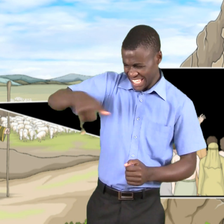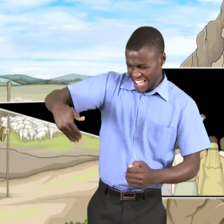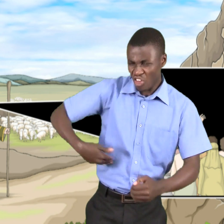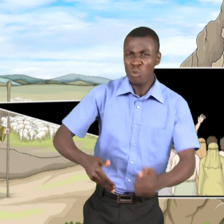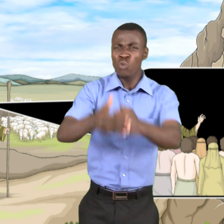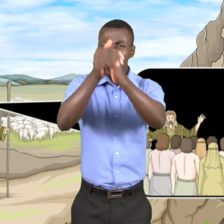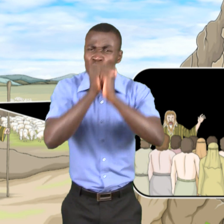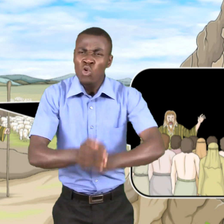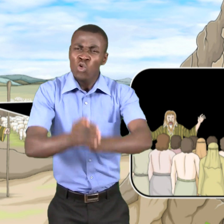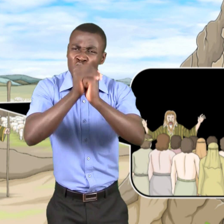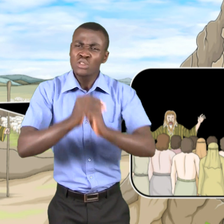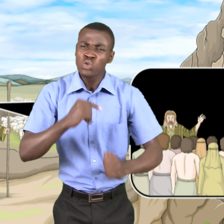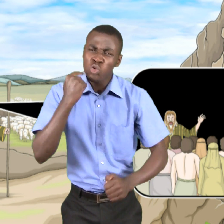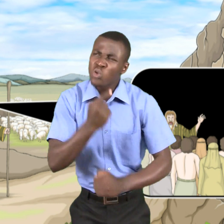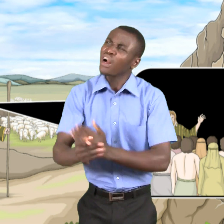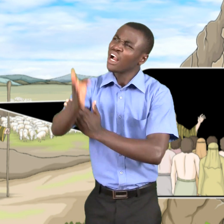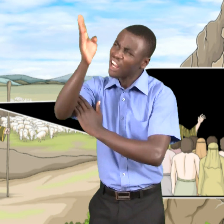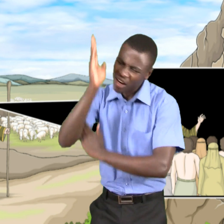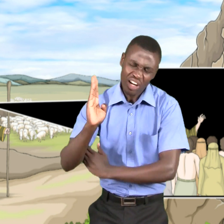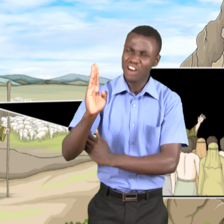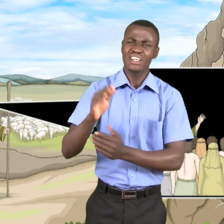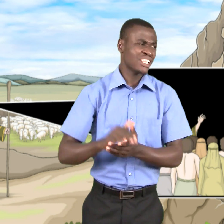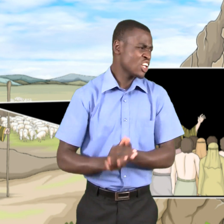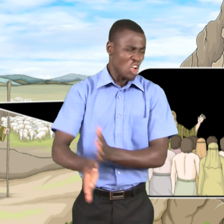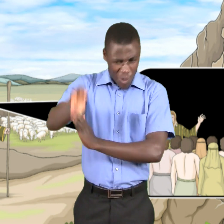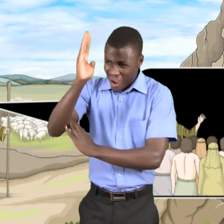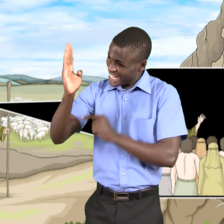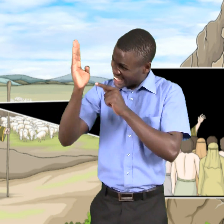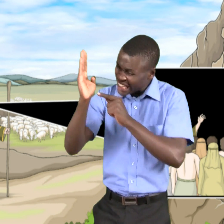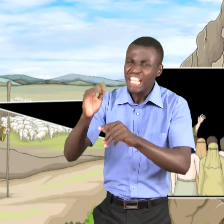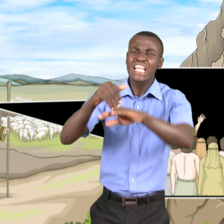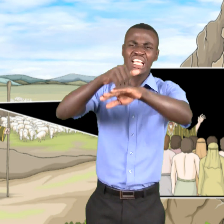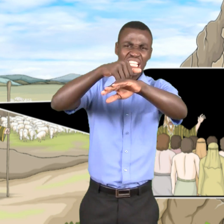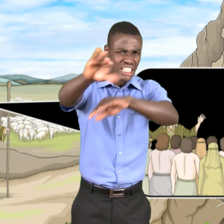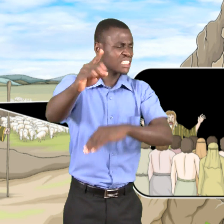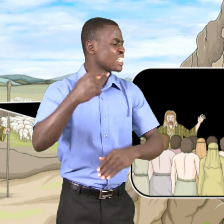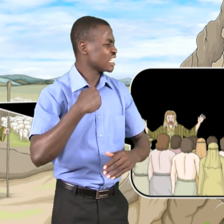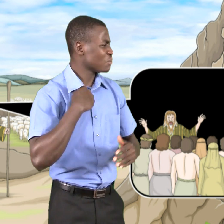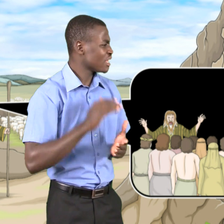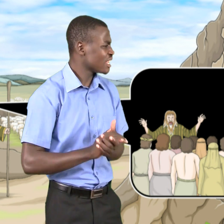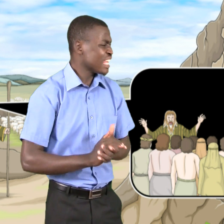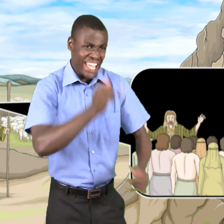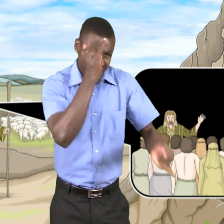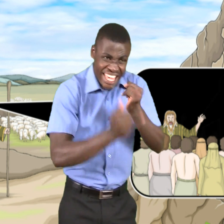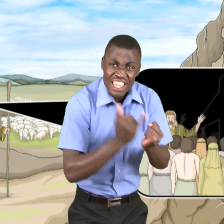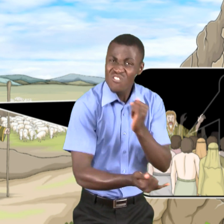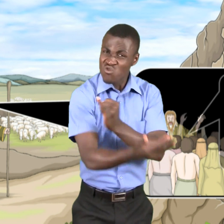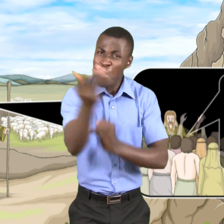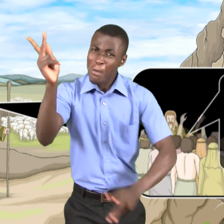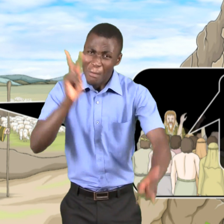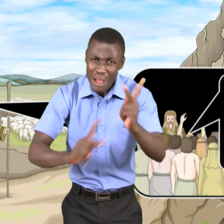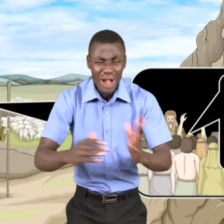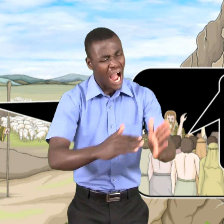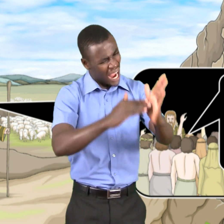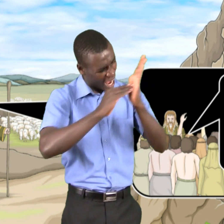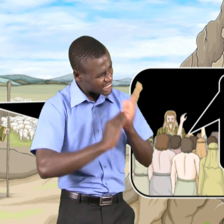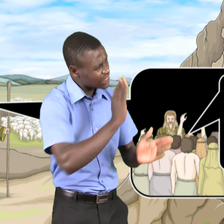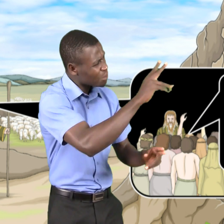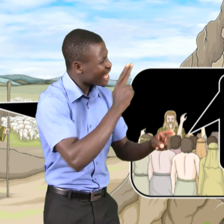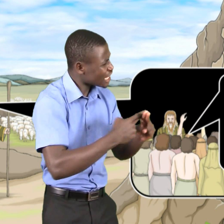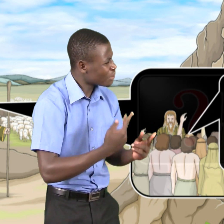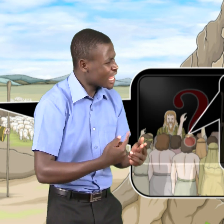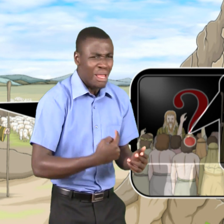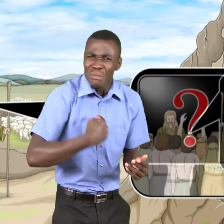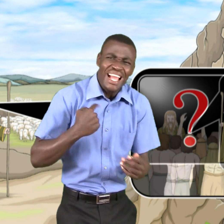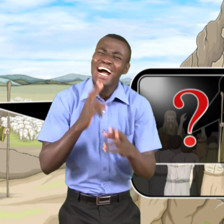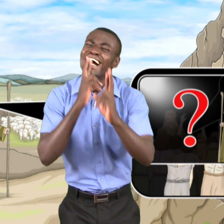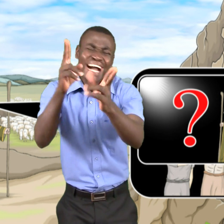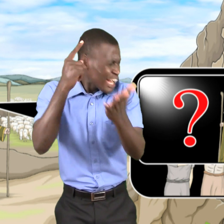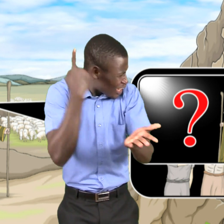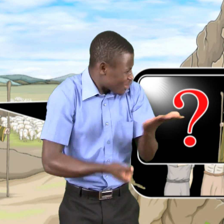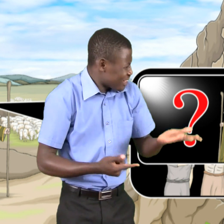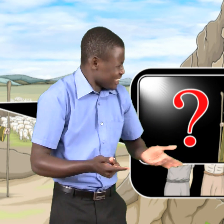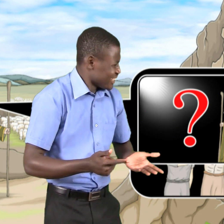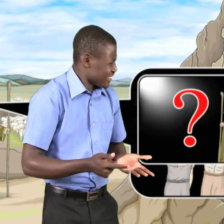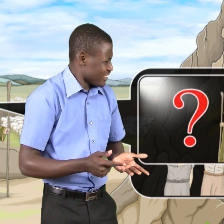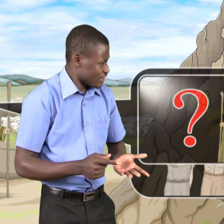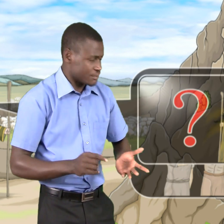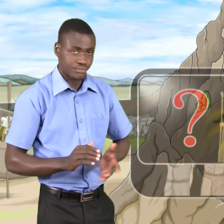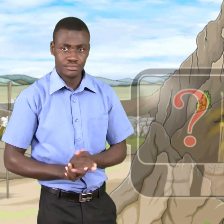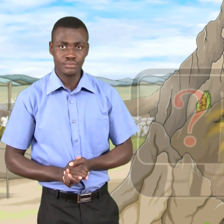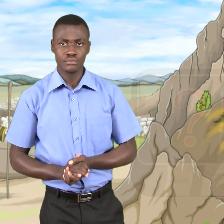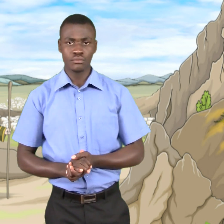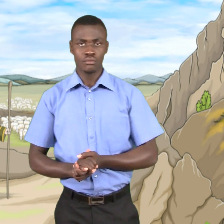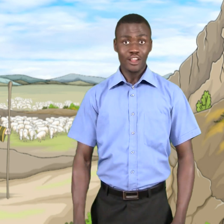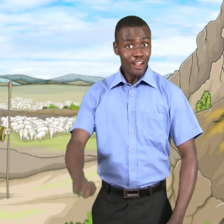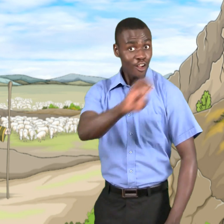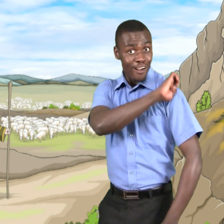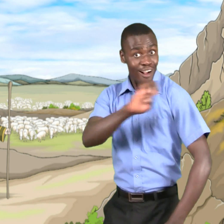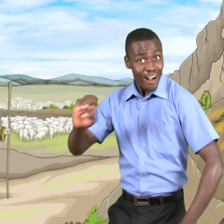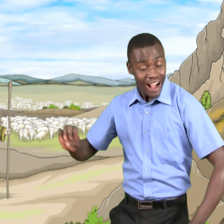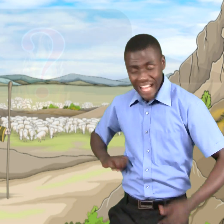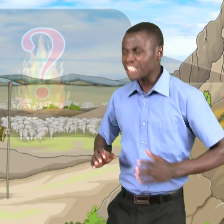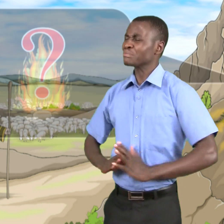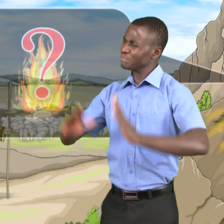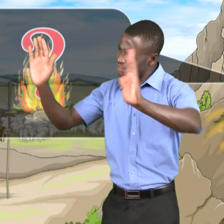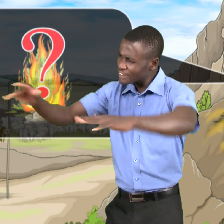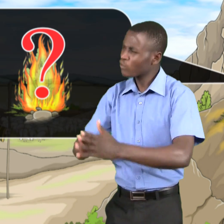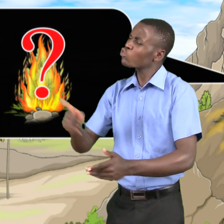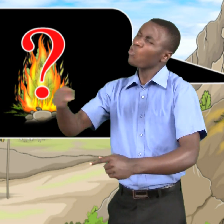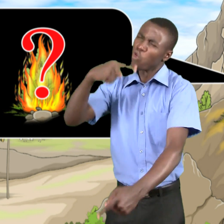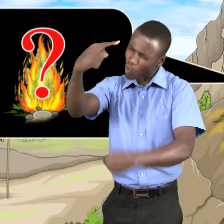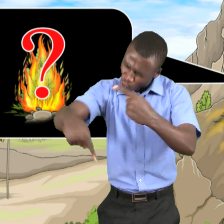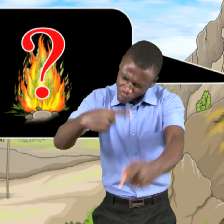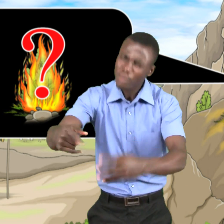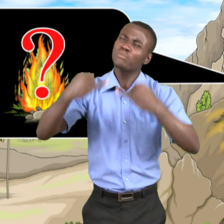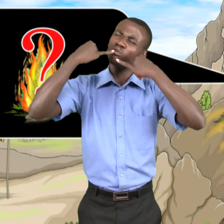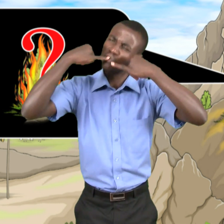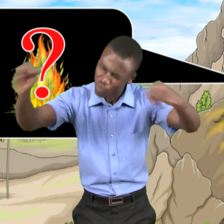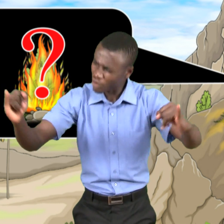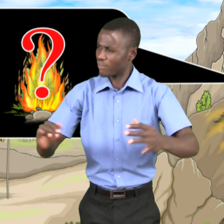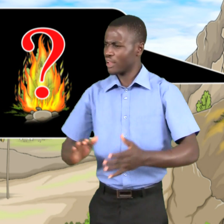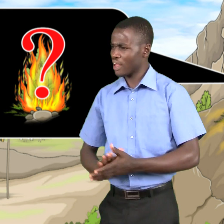What should I tell them?” God said to Moses, “I AM WHO I AM.